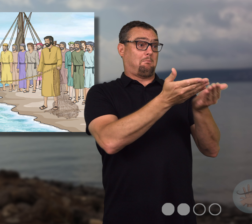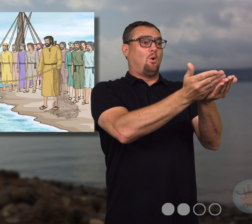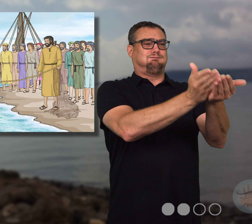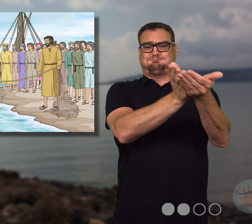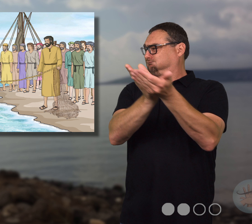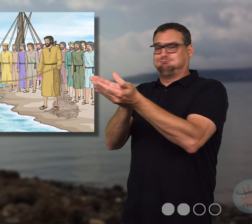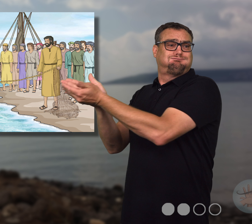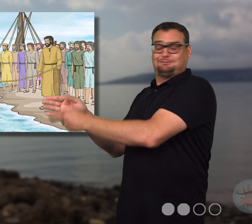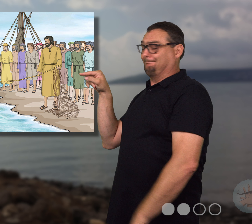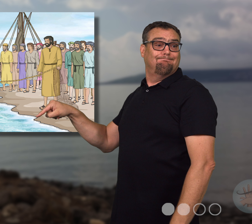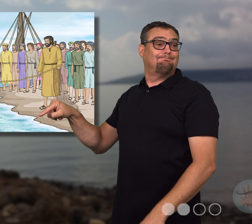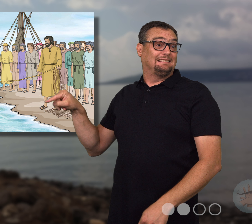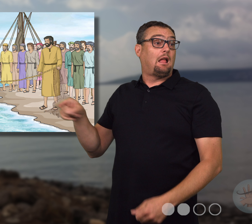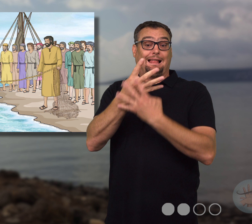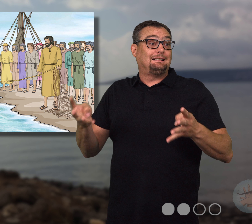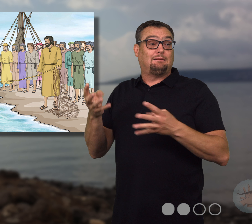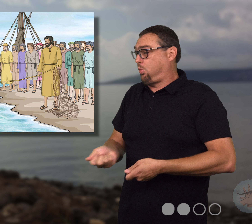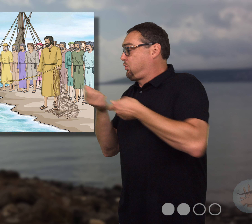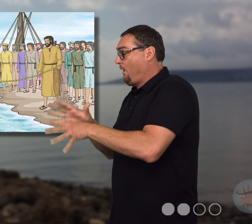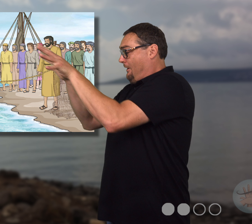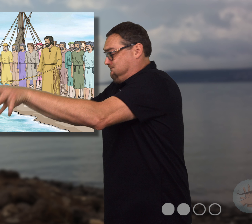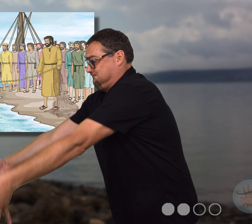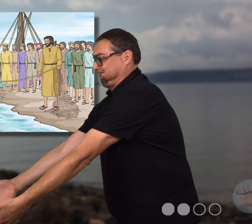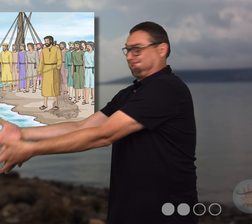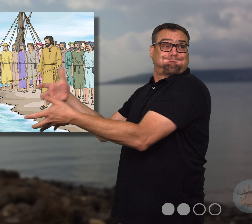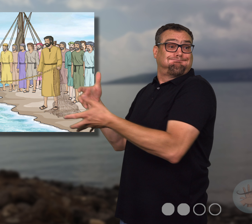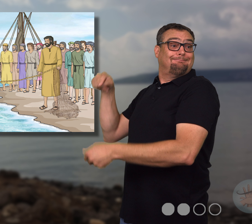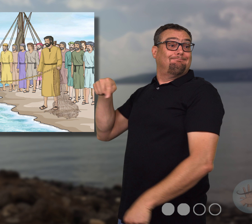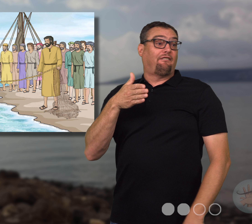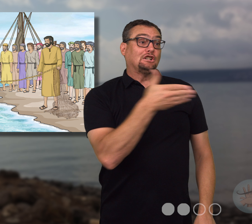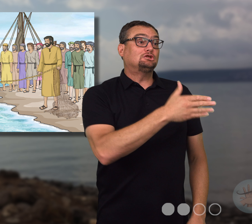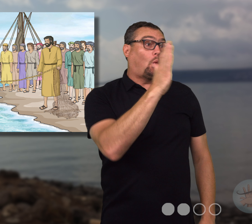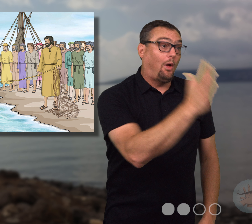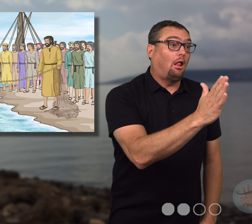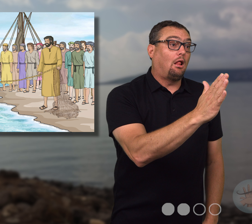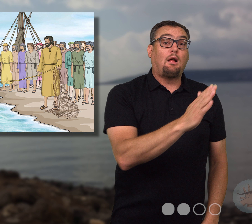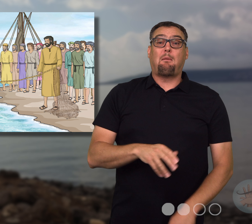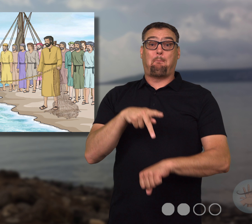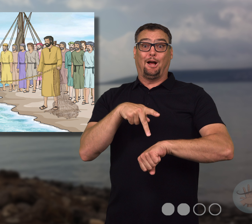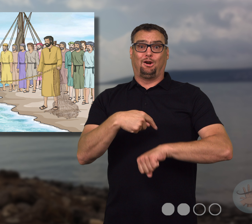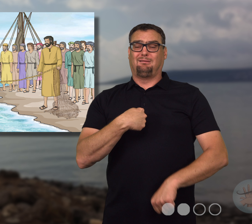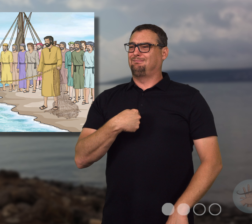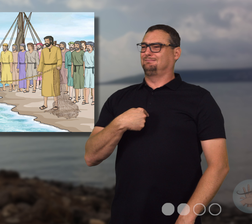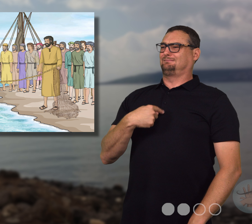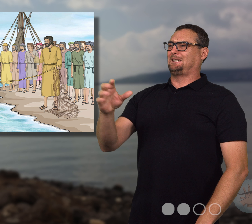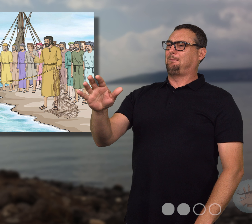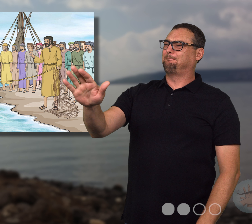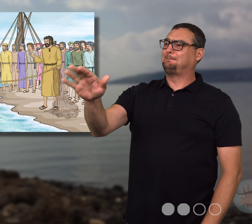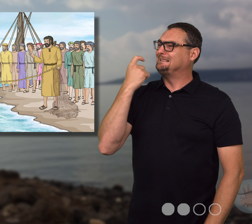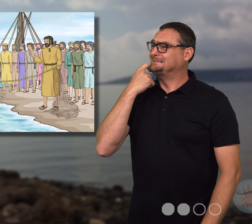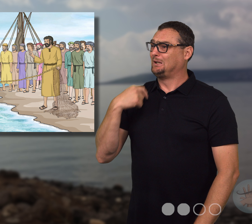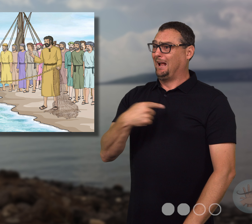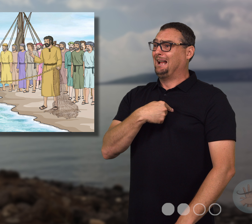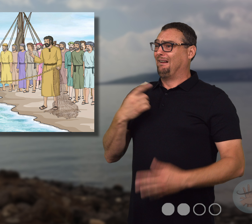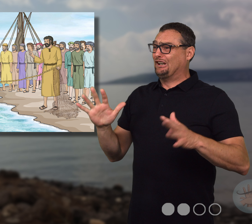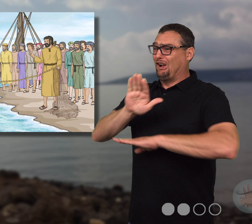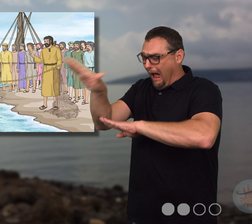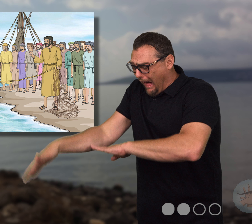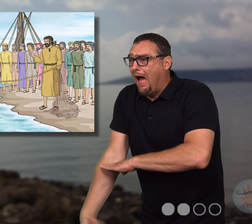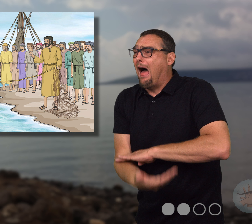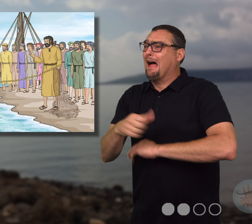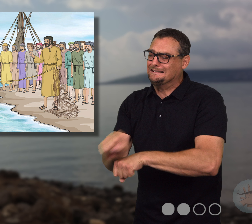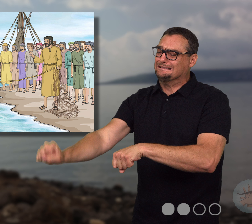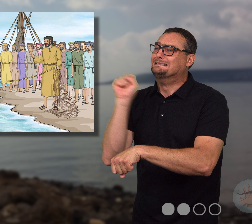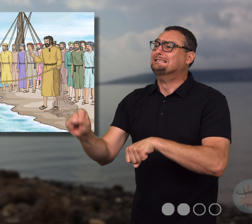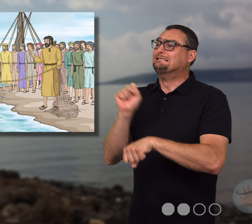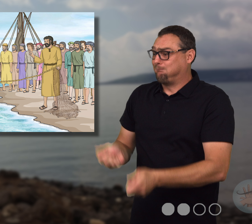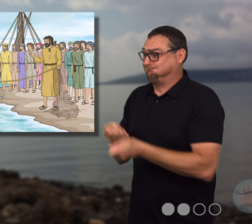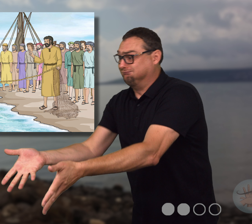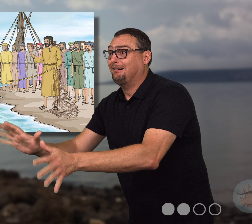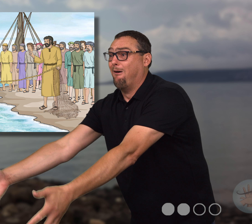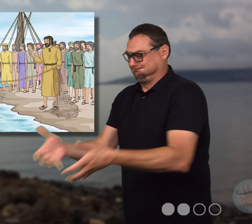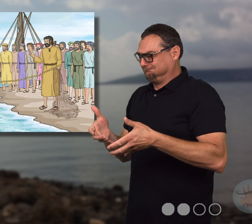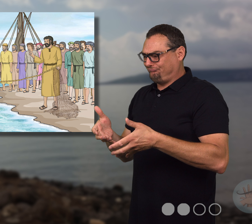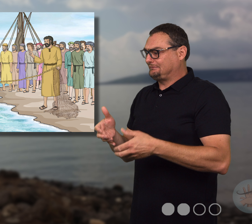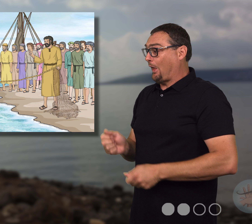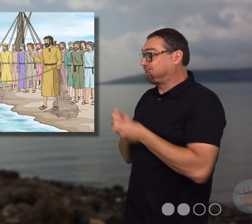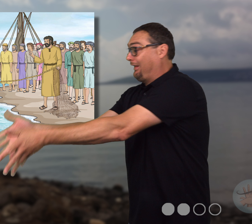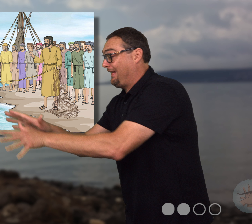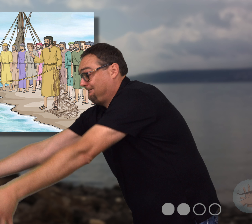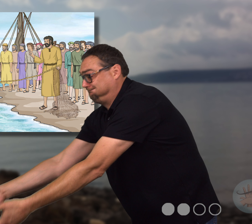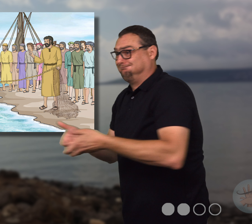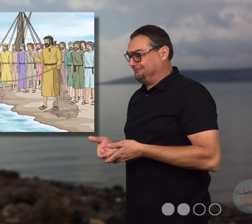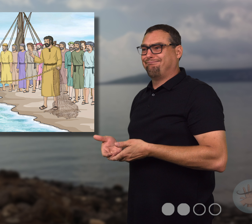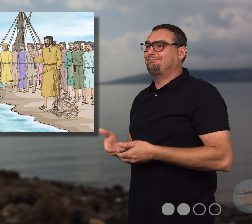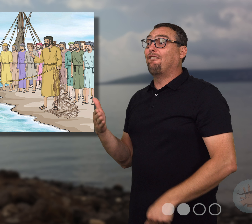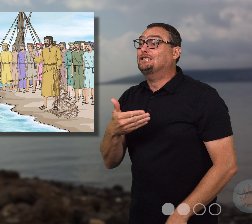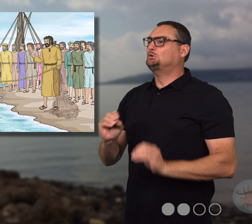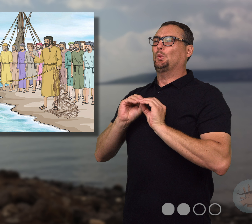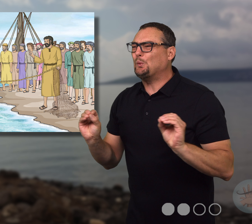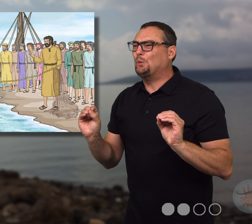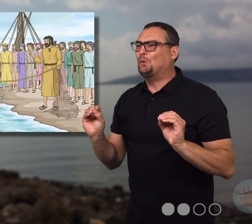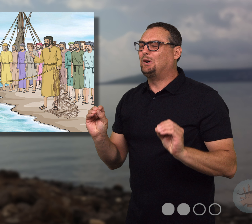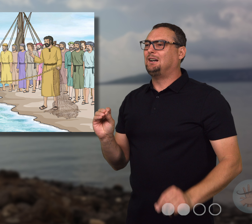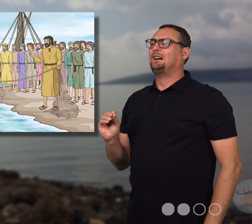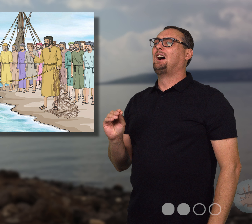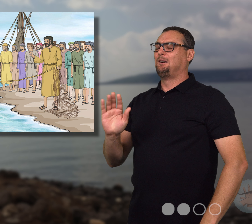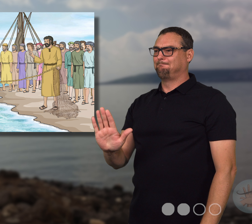But the news about Jesus spread all the more, and great crowds came to hear Him and to be healed of their sicknesses. Yet He frequently withdrew to the wilderness to pray. One day Jesus was teaching, and the Pharisees and teachers of the law were sitting there. People had come from Jerusalem and from every village of Galilee and Judea, and the power of the Lord was present for Him to heal the sick. Just then some men came carrying a paralyzed man on a mat. They tried to bring him inside to set him before Jesus, but they could not find a way through the crowd. So they went up on the roof and lowered him on his mat through the tiles into the middle of the crowd, right in front of Jesus. When Jesus saw their faith, He said, “Friend, your sins are forgiven.” But the scribes and Pharisees began thinking to themselves, “Who is this man who speaks blasphemy? Who can forgive sins but God alone?” Knowing what they were thinking, Jesus replied, “Why are you thinking these things in your hearts? Which is easier: to say, ‘Your sins are forgiven,’ or to say, ‘Get up and walk?’ But so that you may know that the Son of Man has authority on the earth to forgive sins...” He said to the paralytic, “I tell you, get up, pick up your mat, and go home.” And immediately the man stood up before them, took what he had been lying on, and went home glorifying God. Everyone was taken with amazement and glorified God.